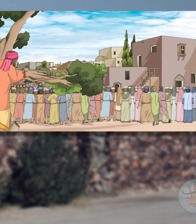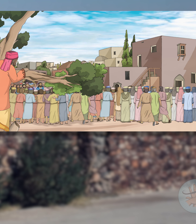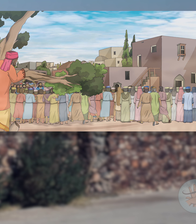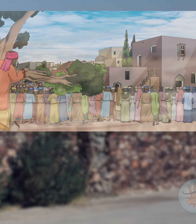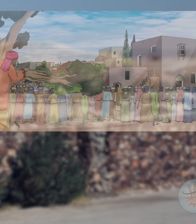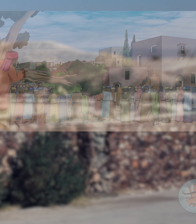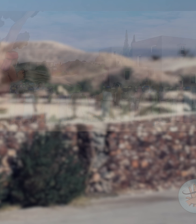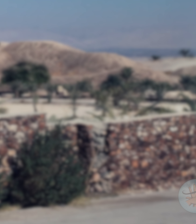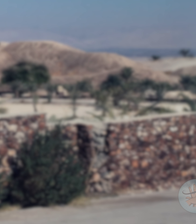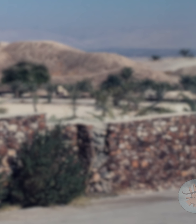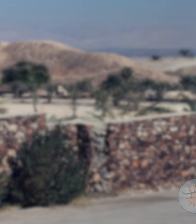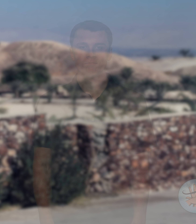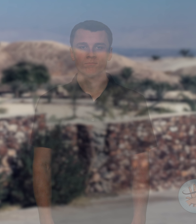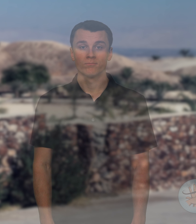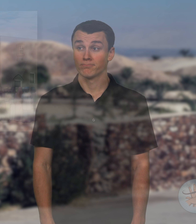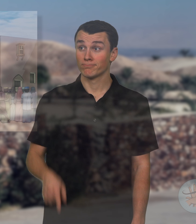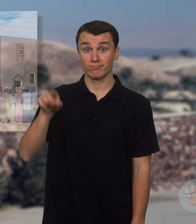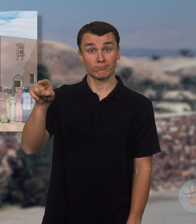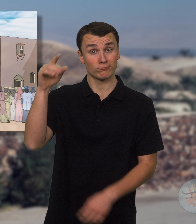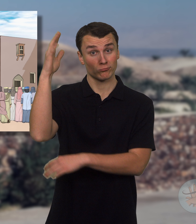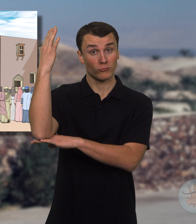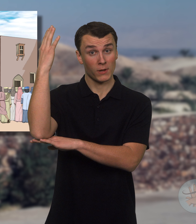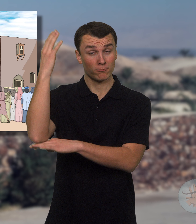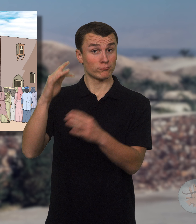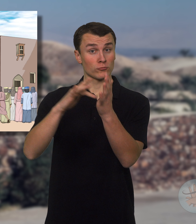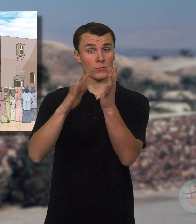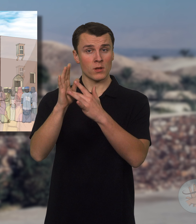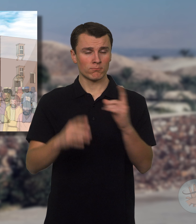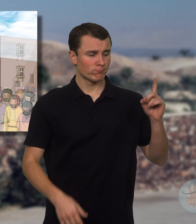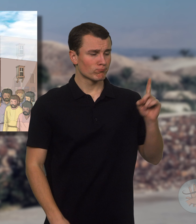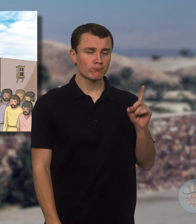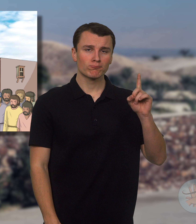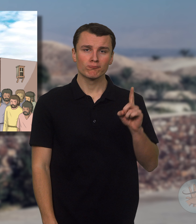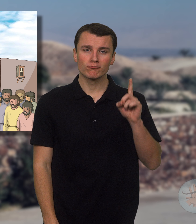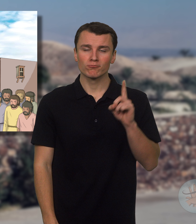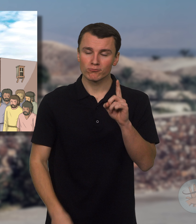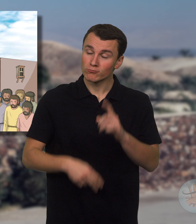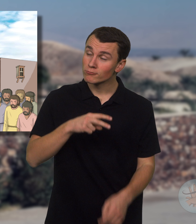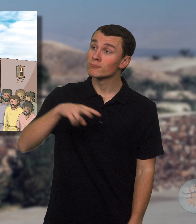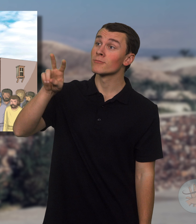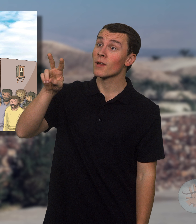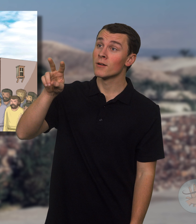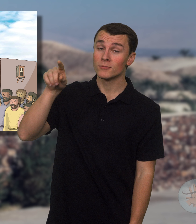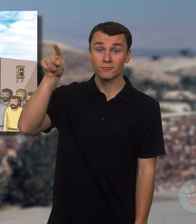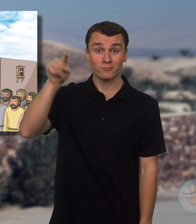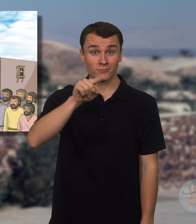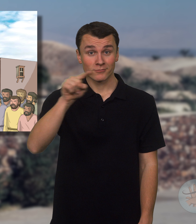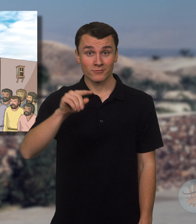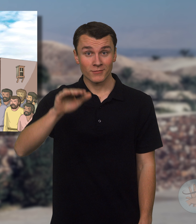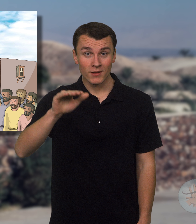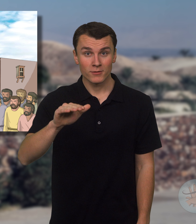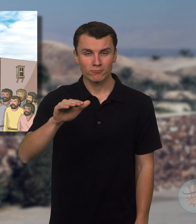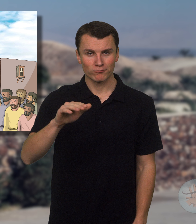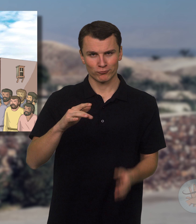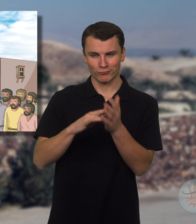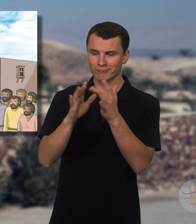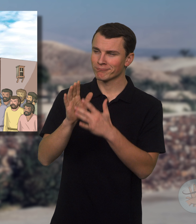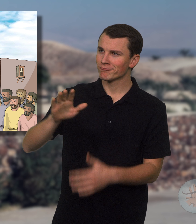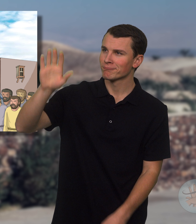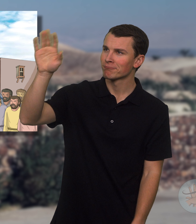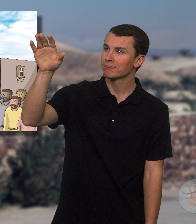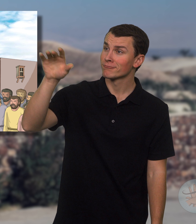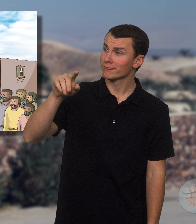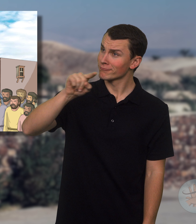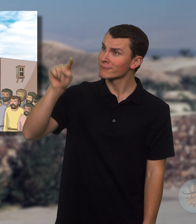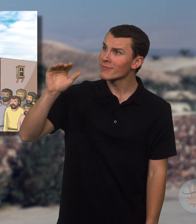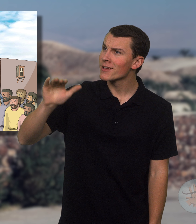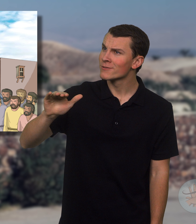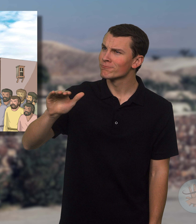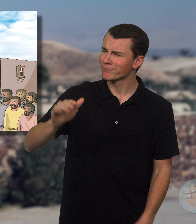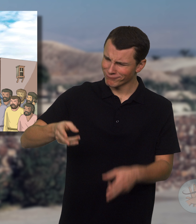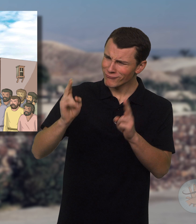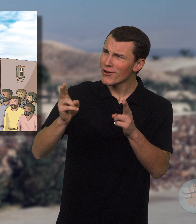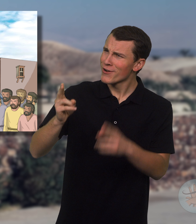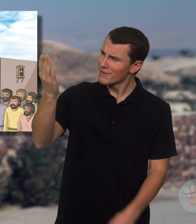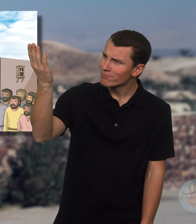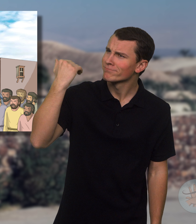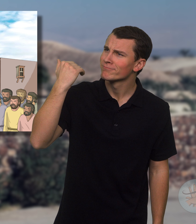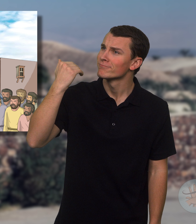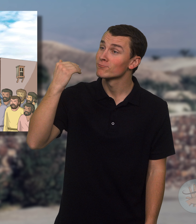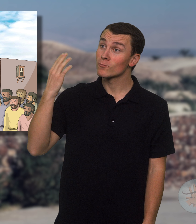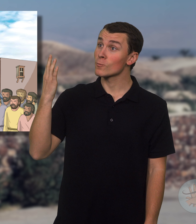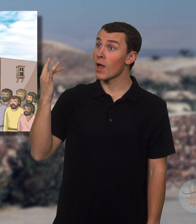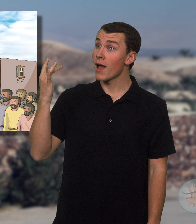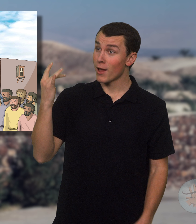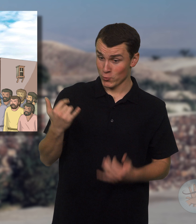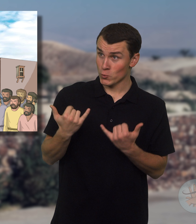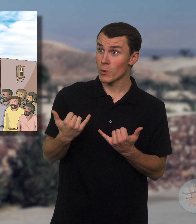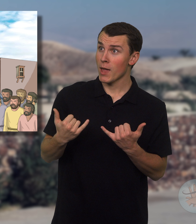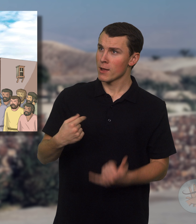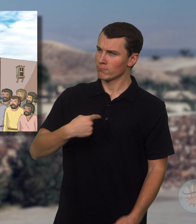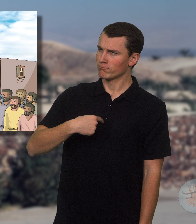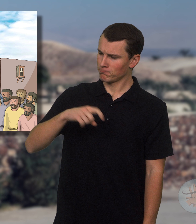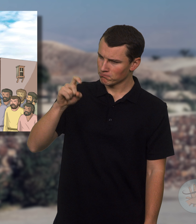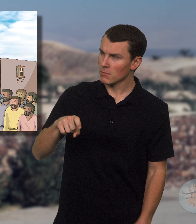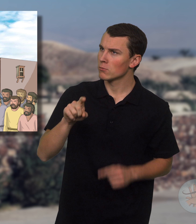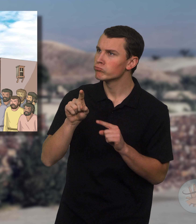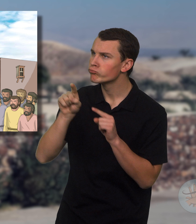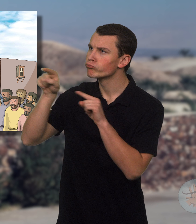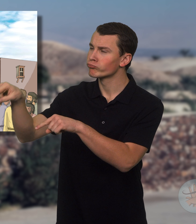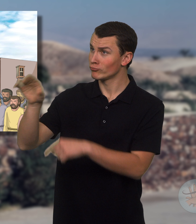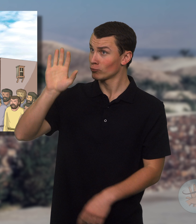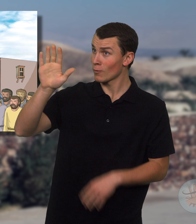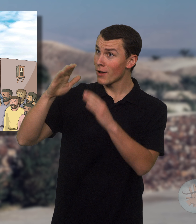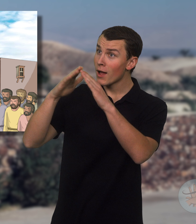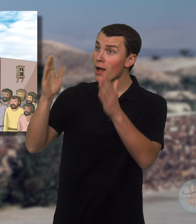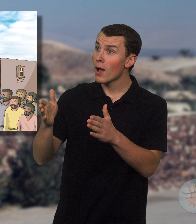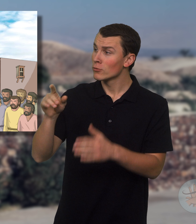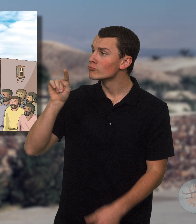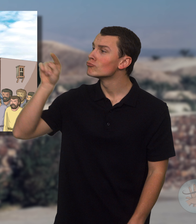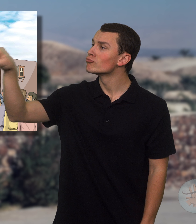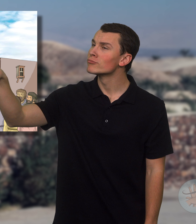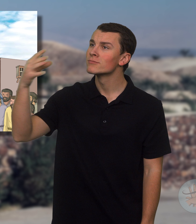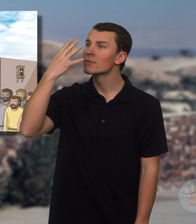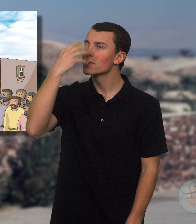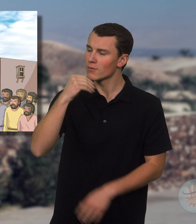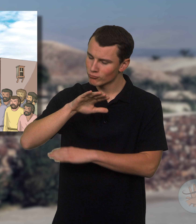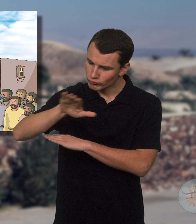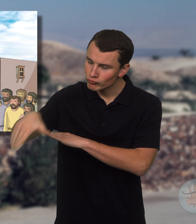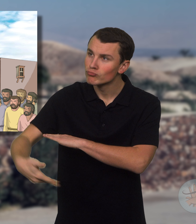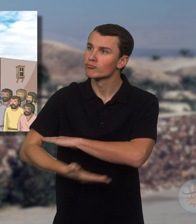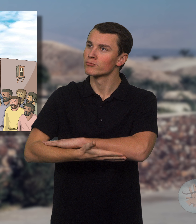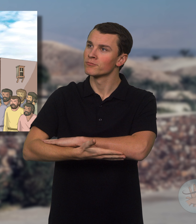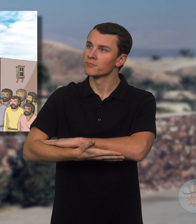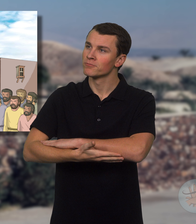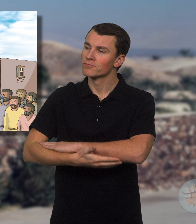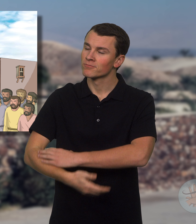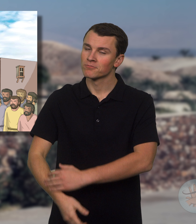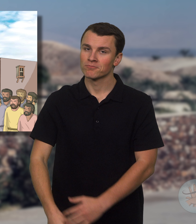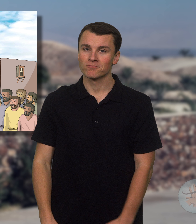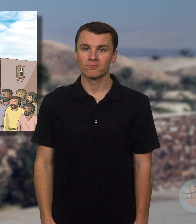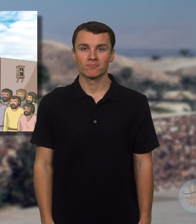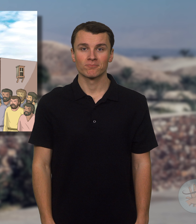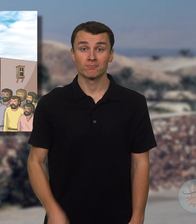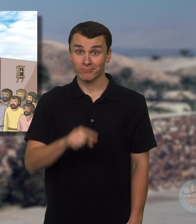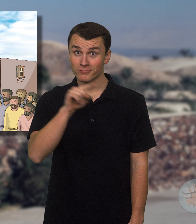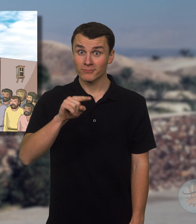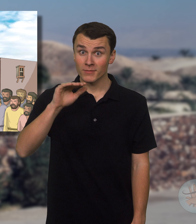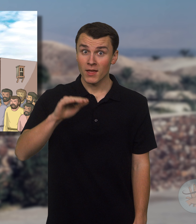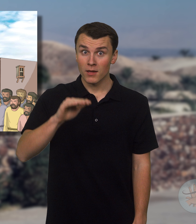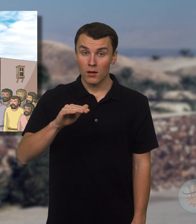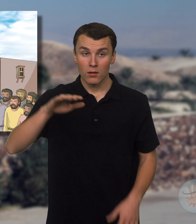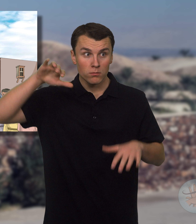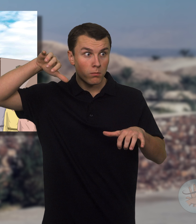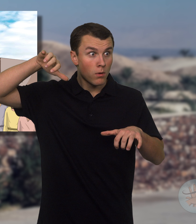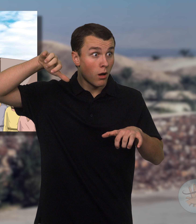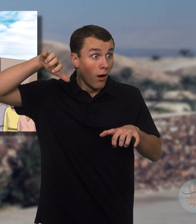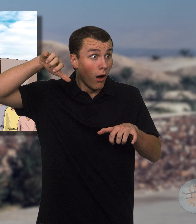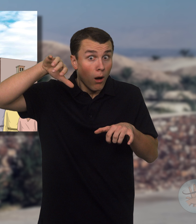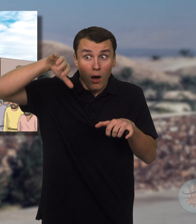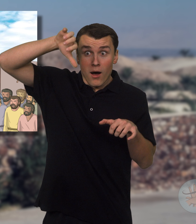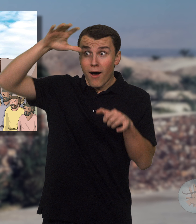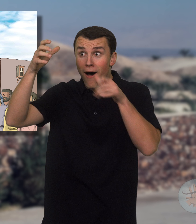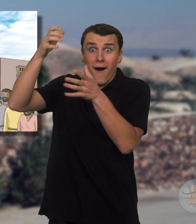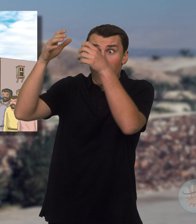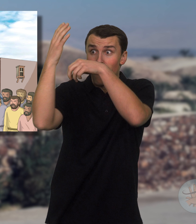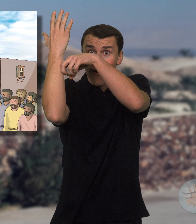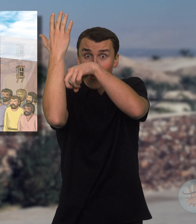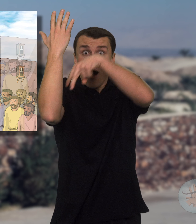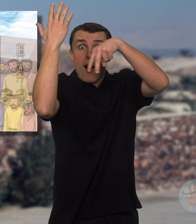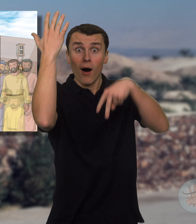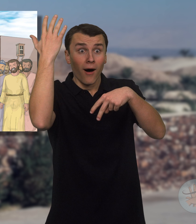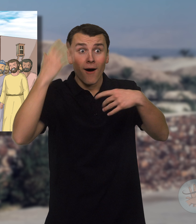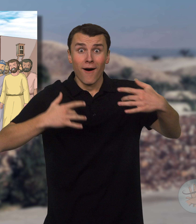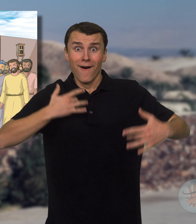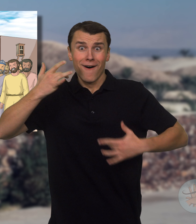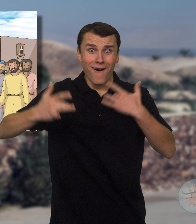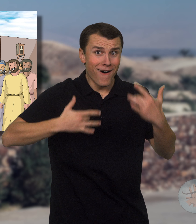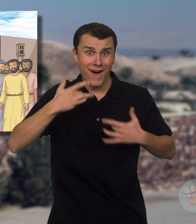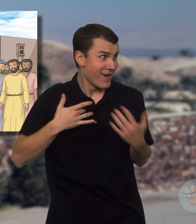When Jesus came to that place, He looked up and said, “Zacchaeus, hurry down, for I must stay at your house today.”